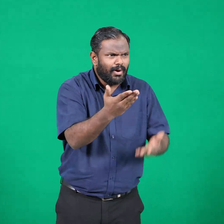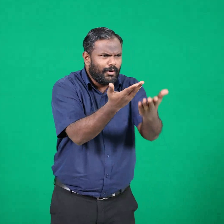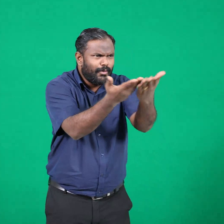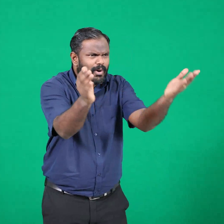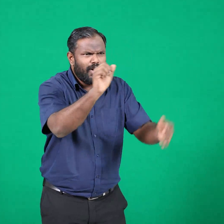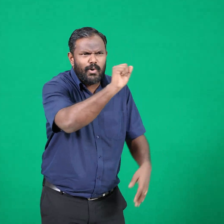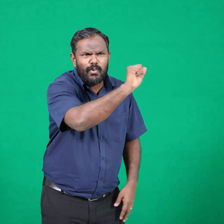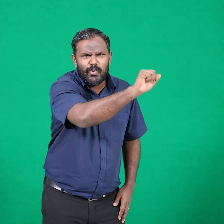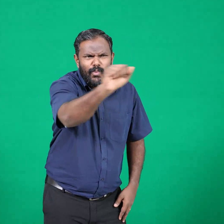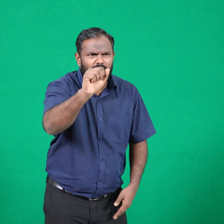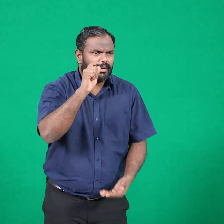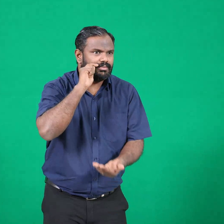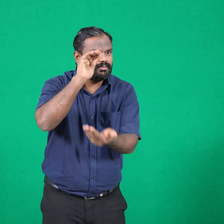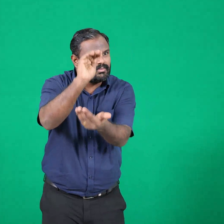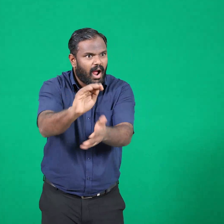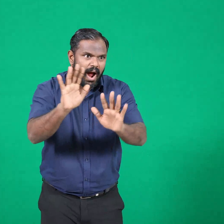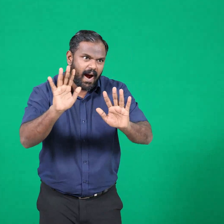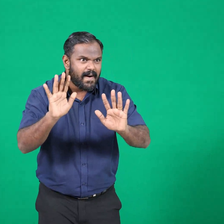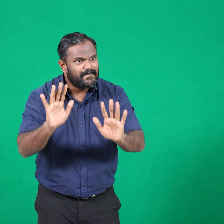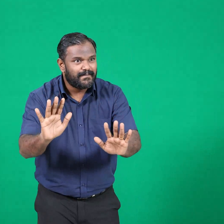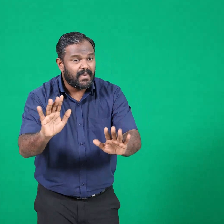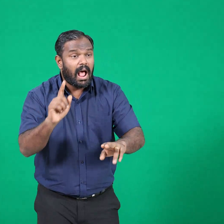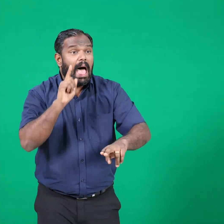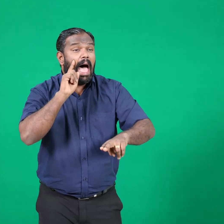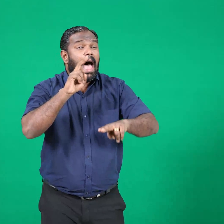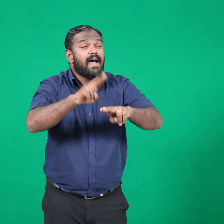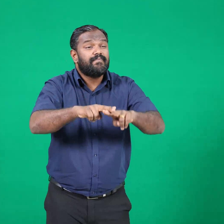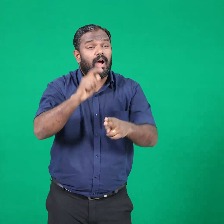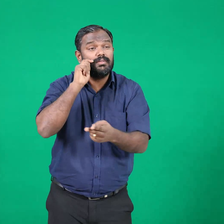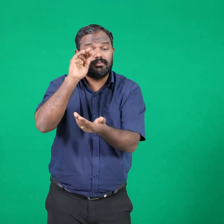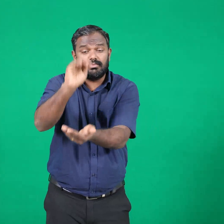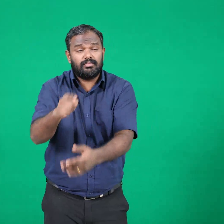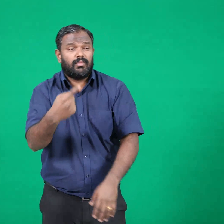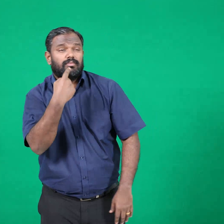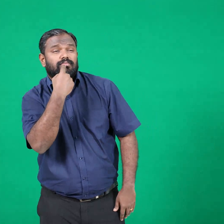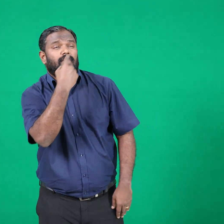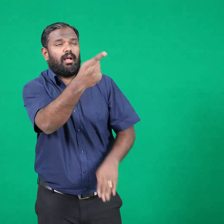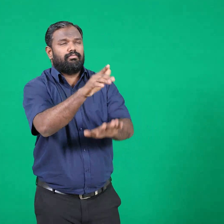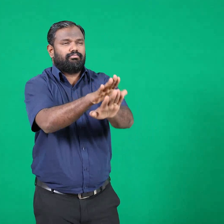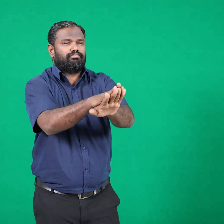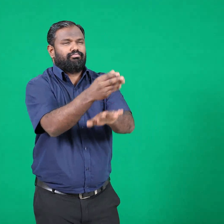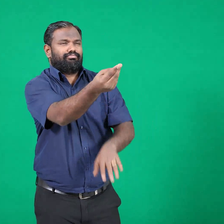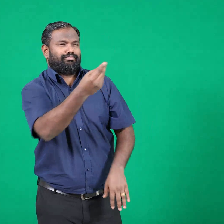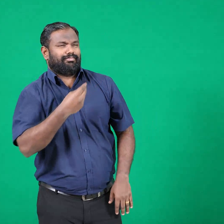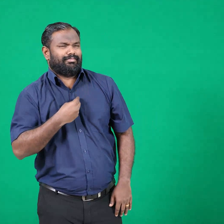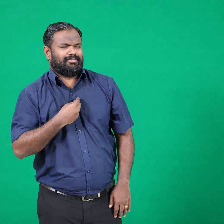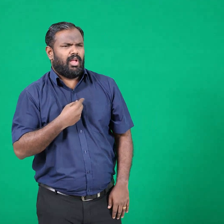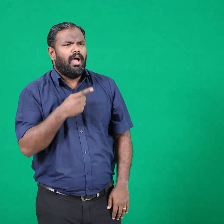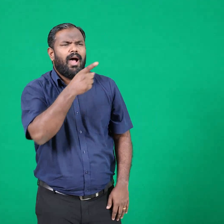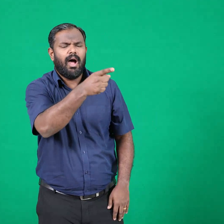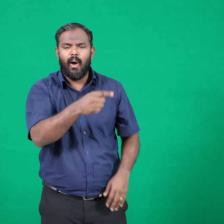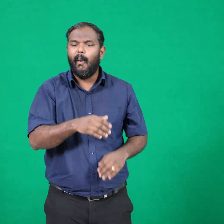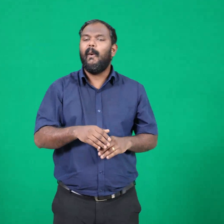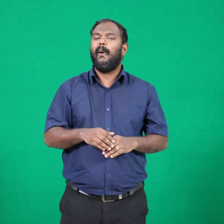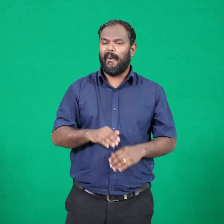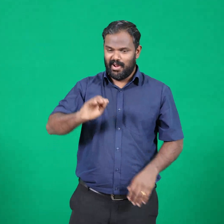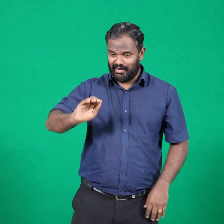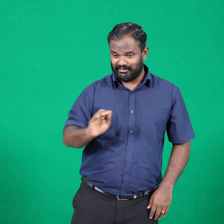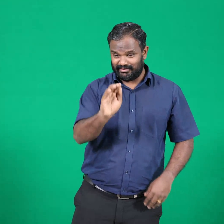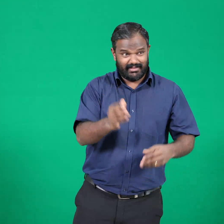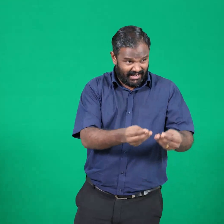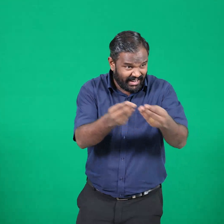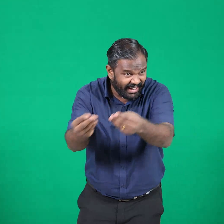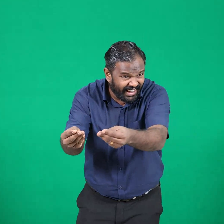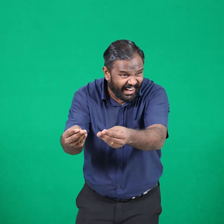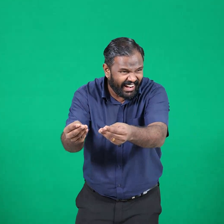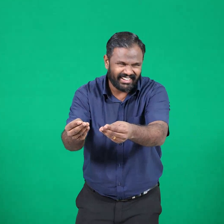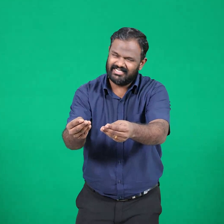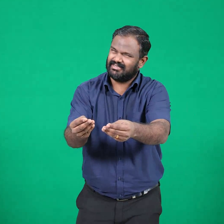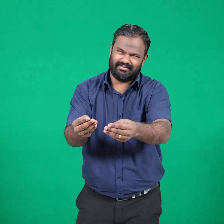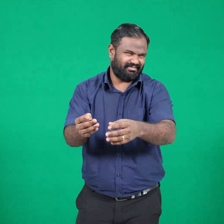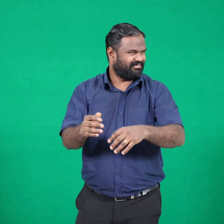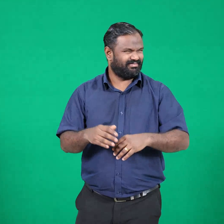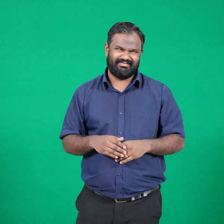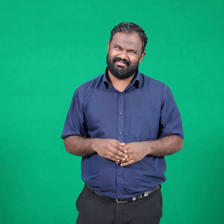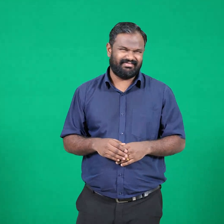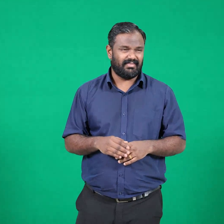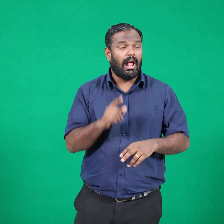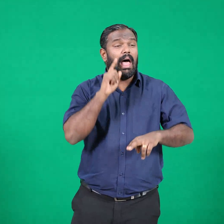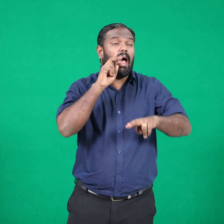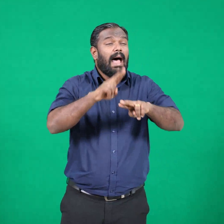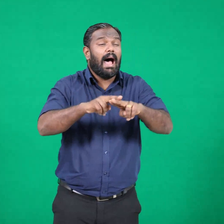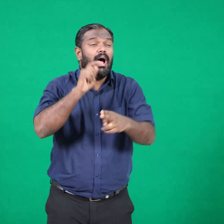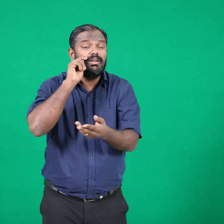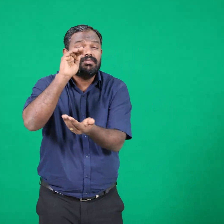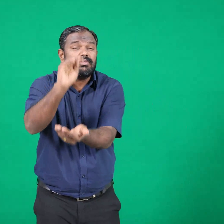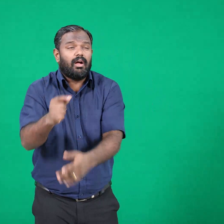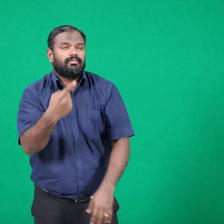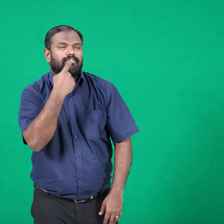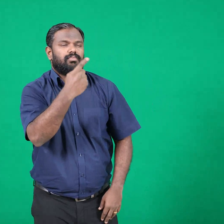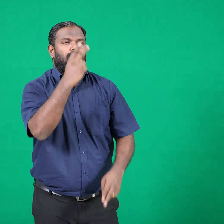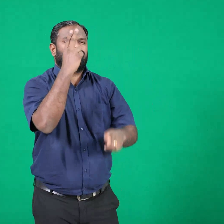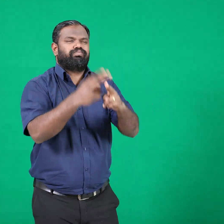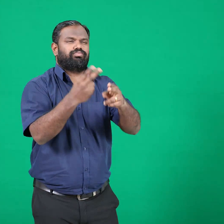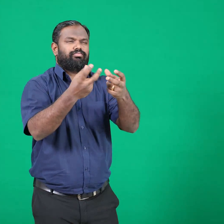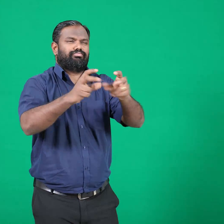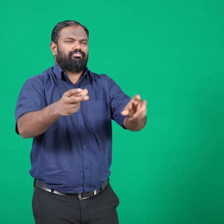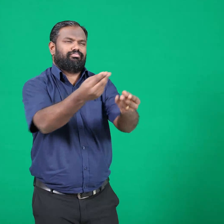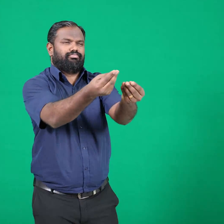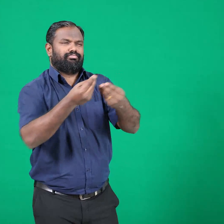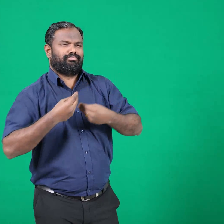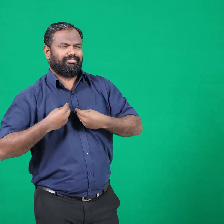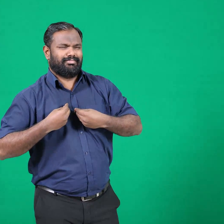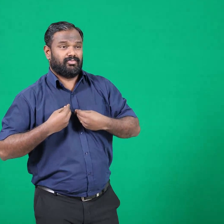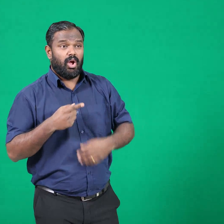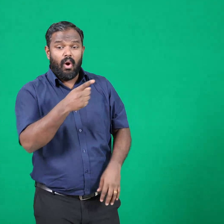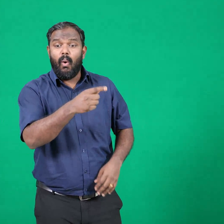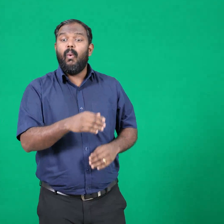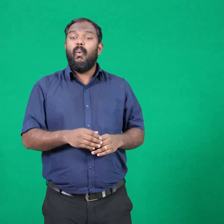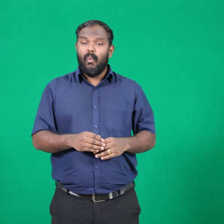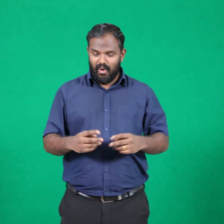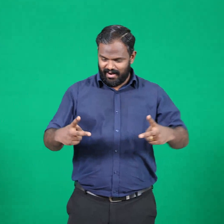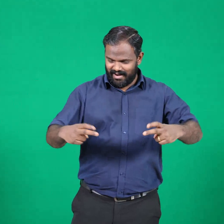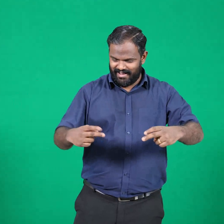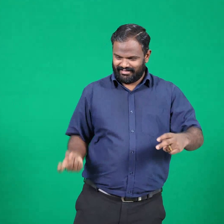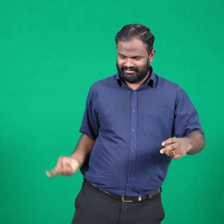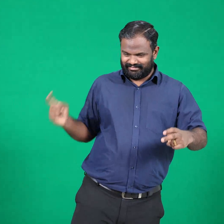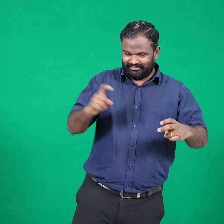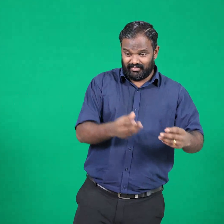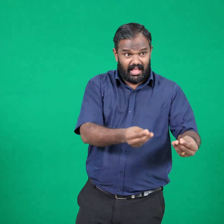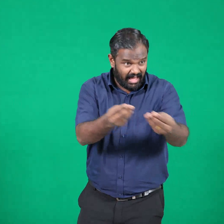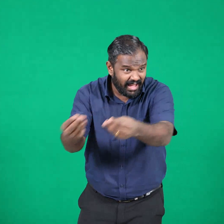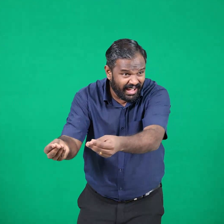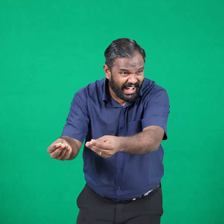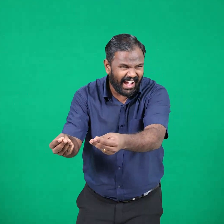Or if he asks for an egg, will give him a scorpion?